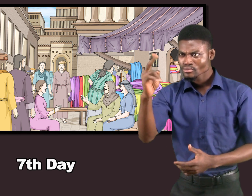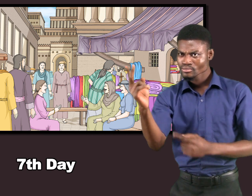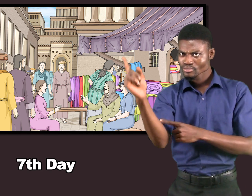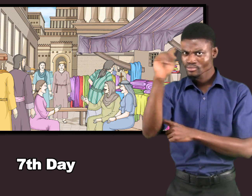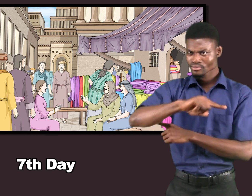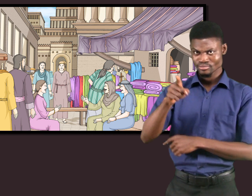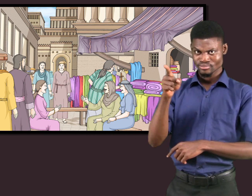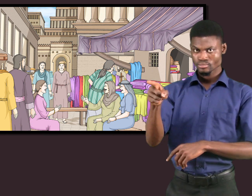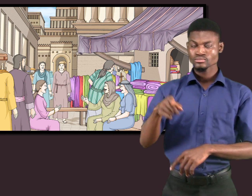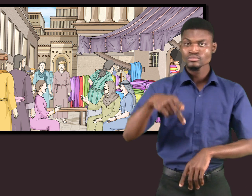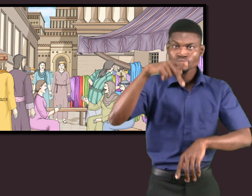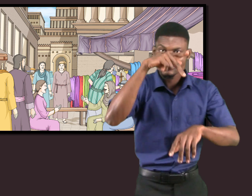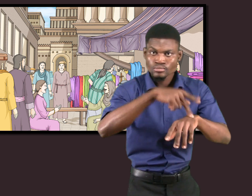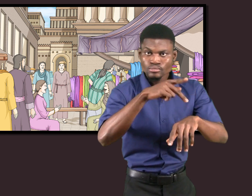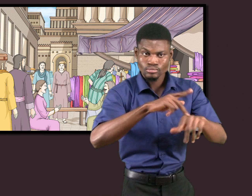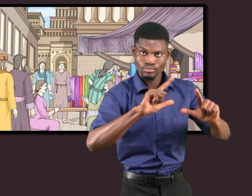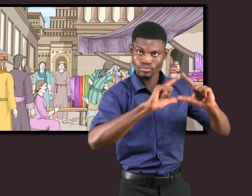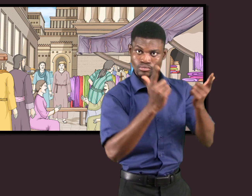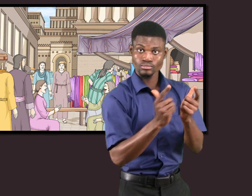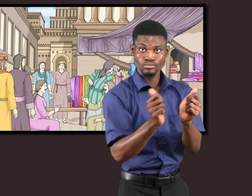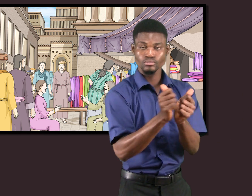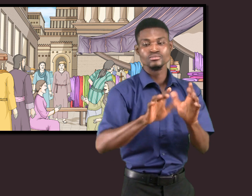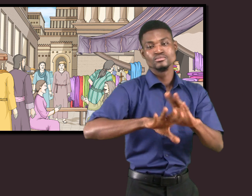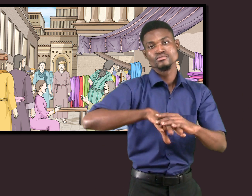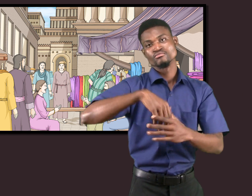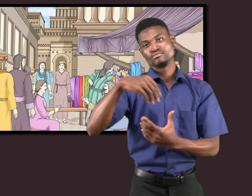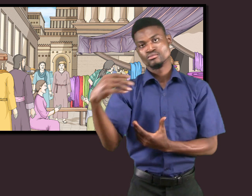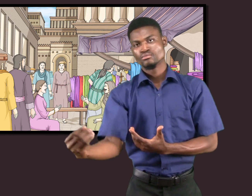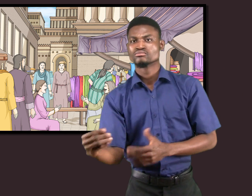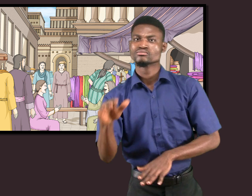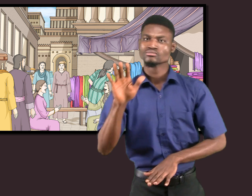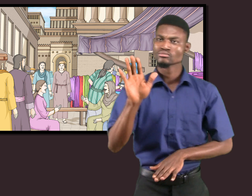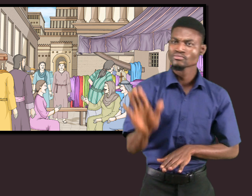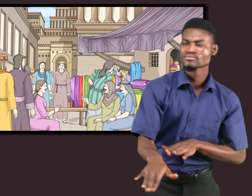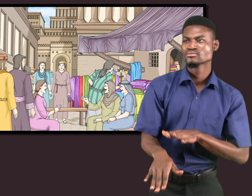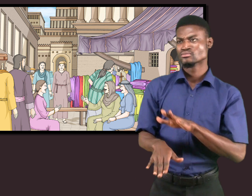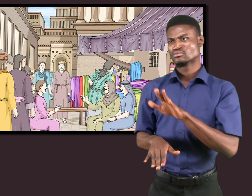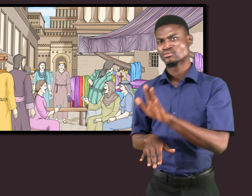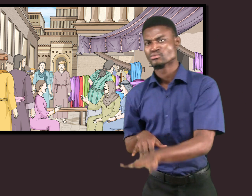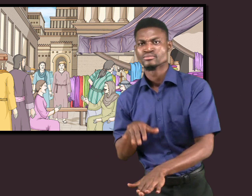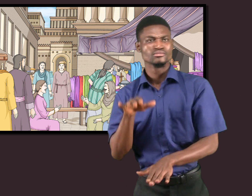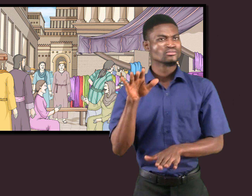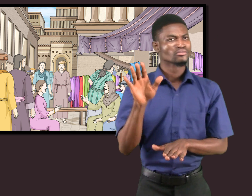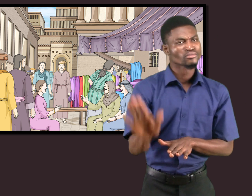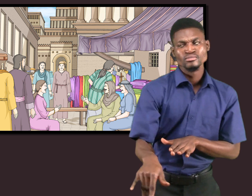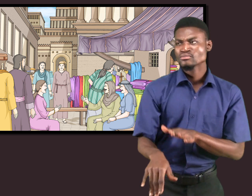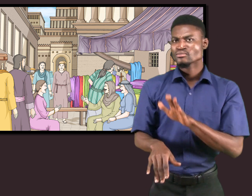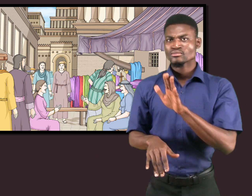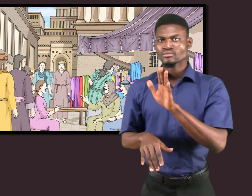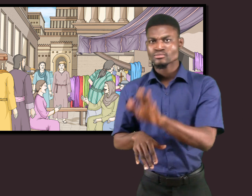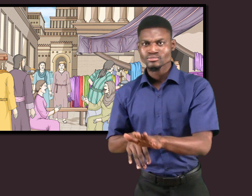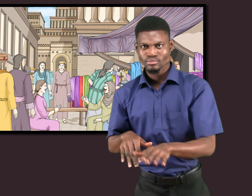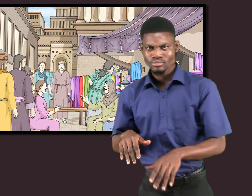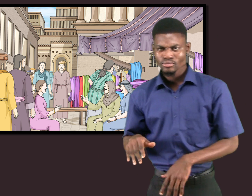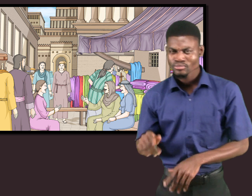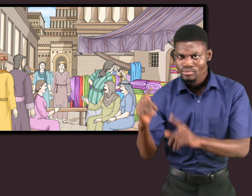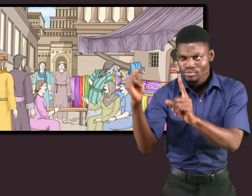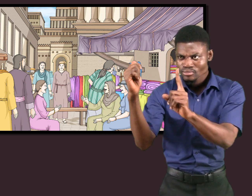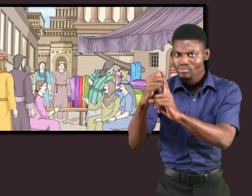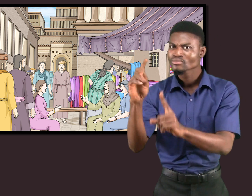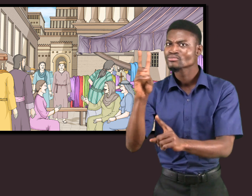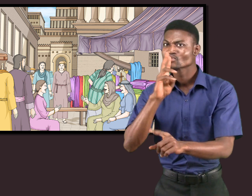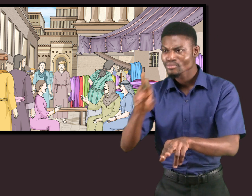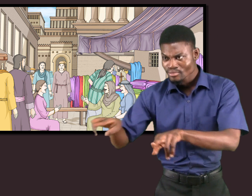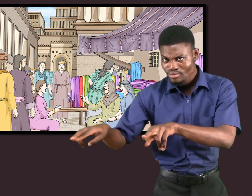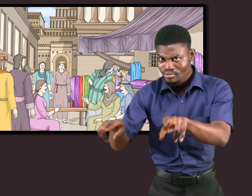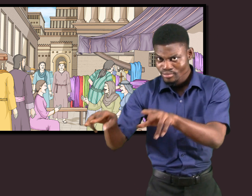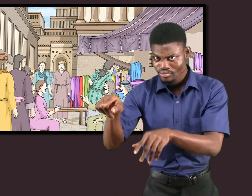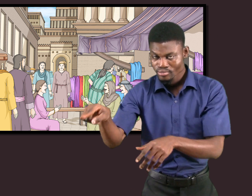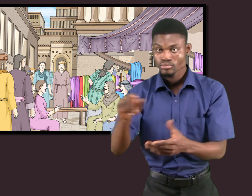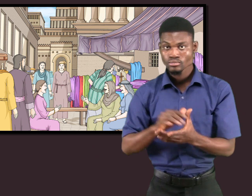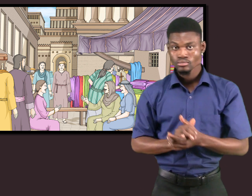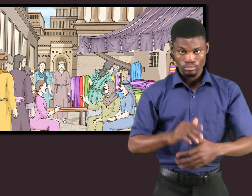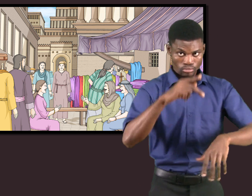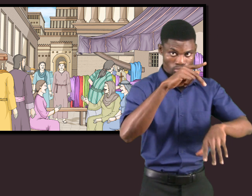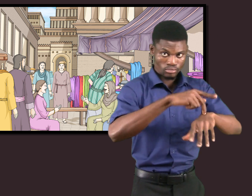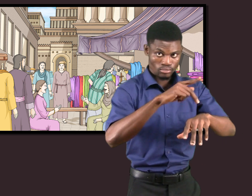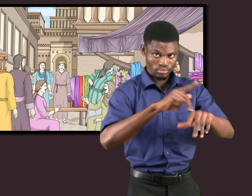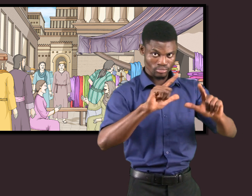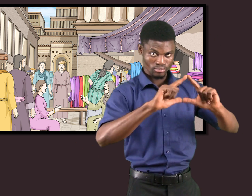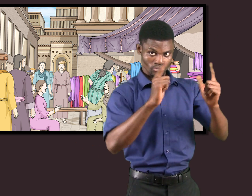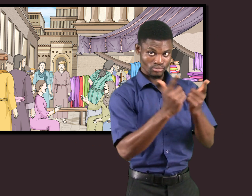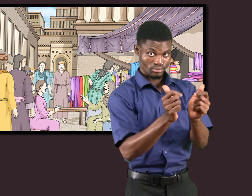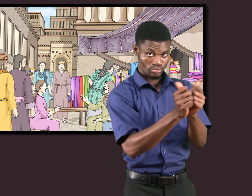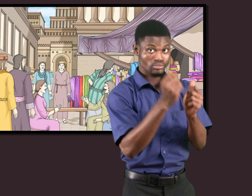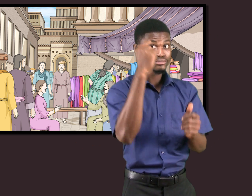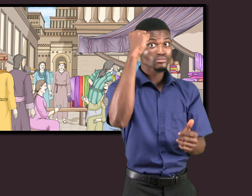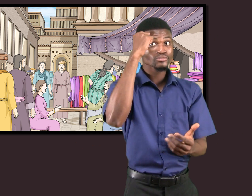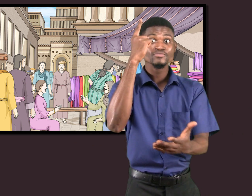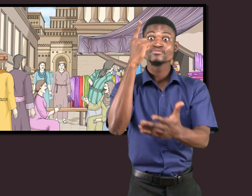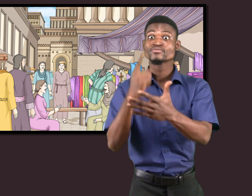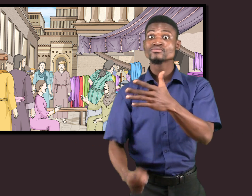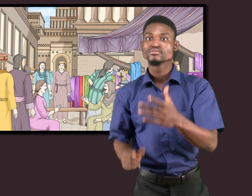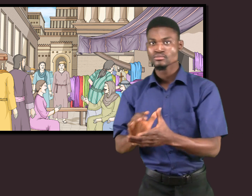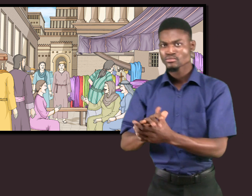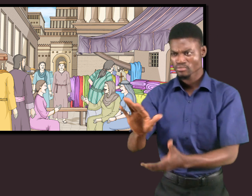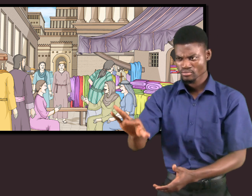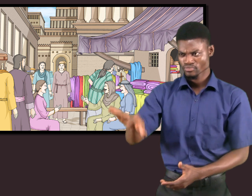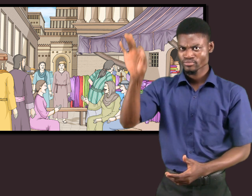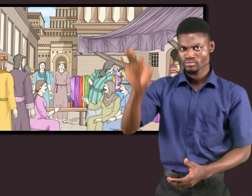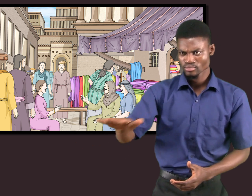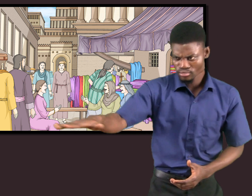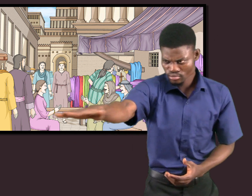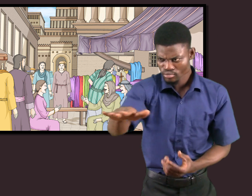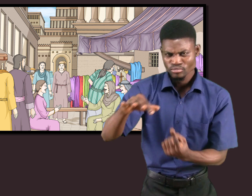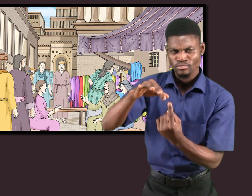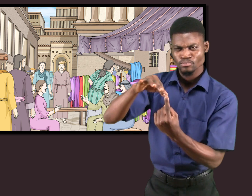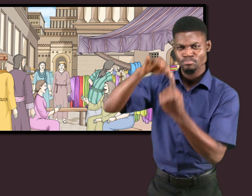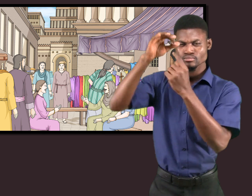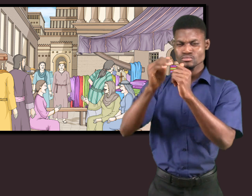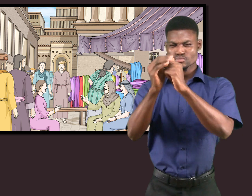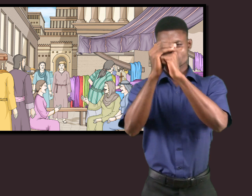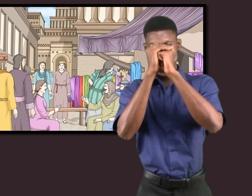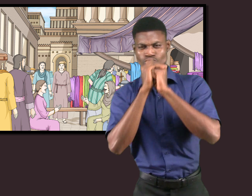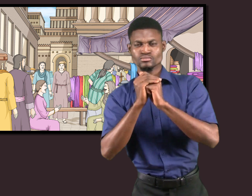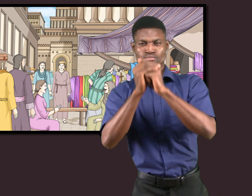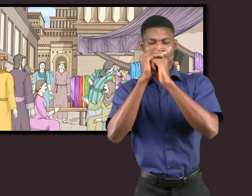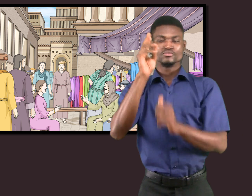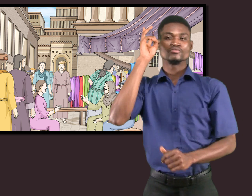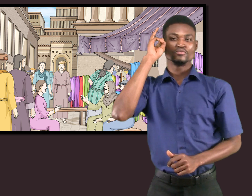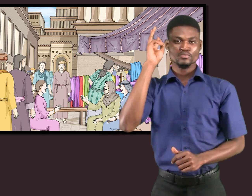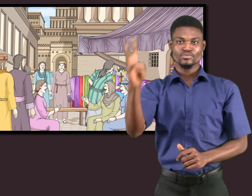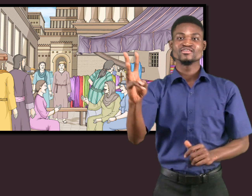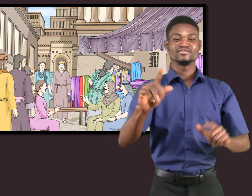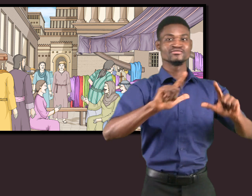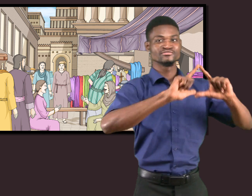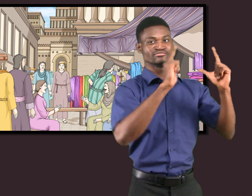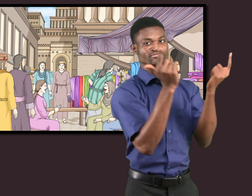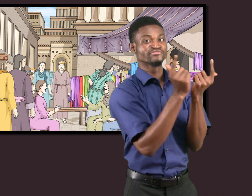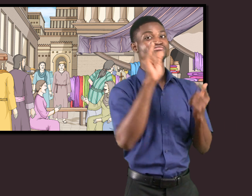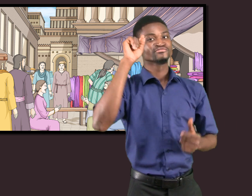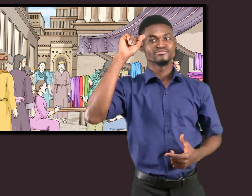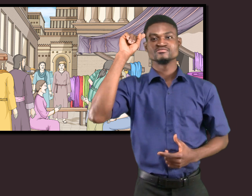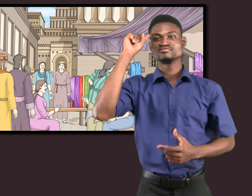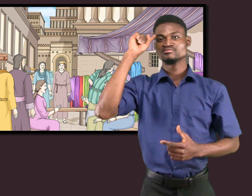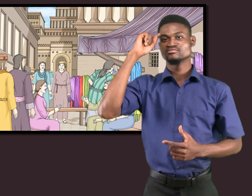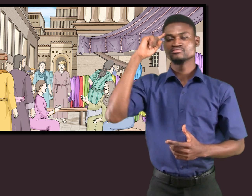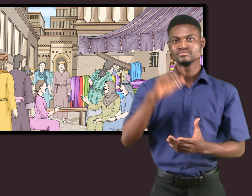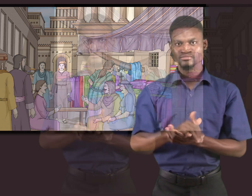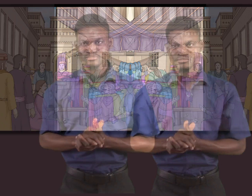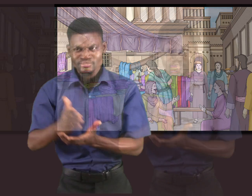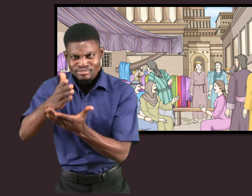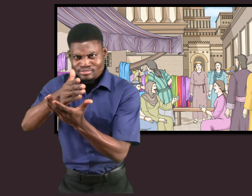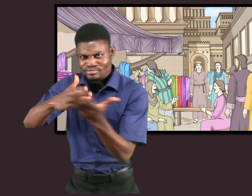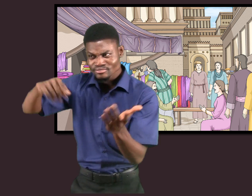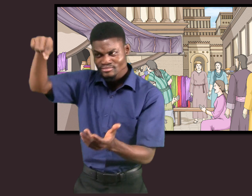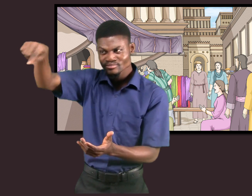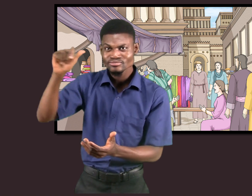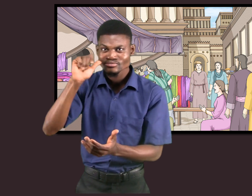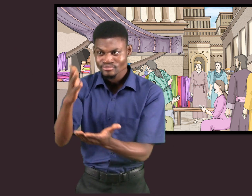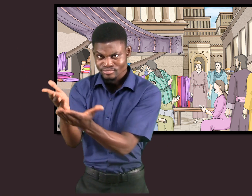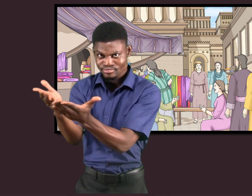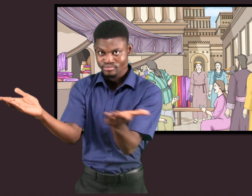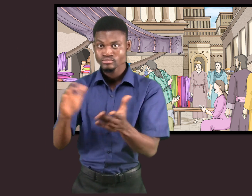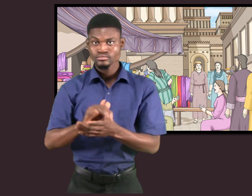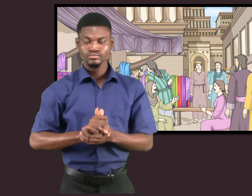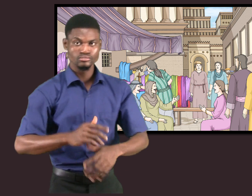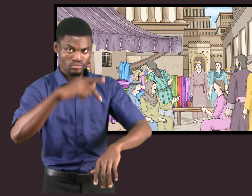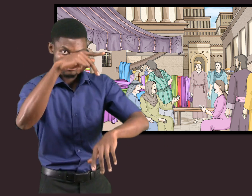On the Sabbath we went outside the city gate along the river, where it was customary to find a place of prayer.